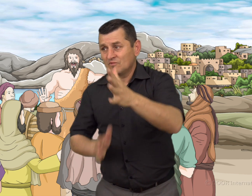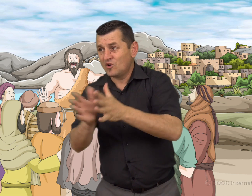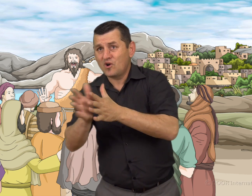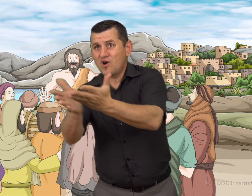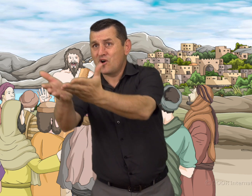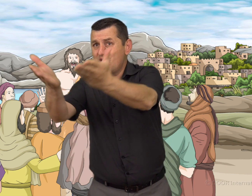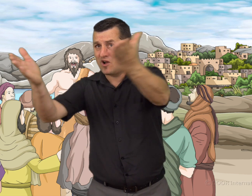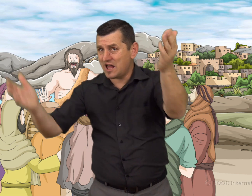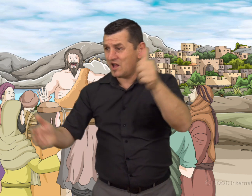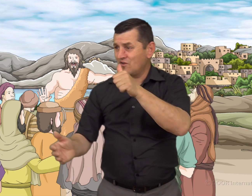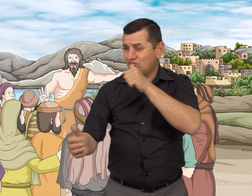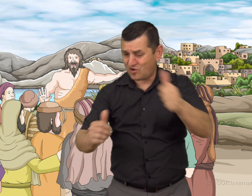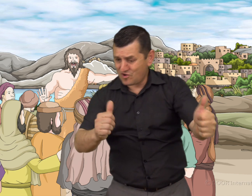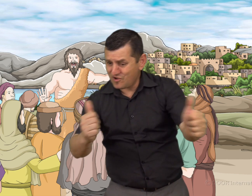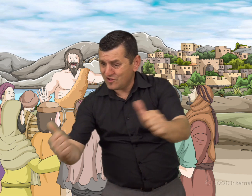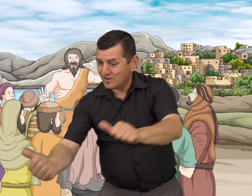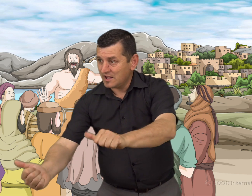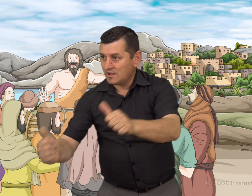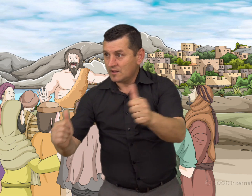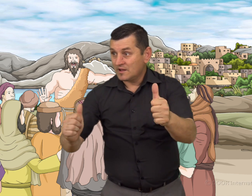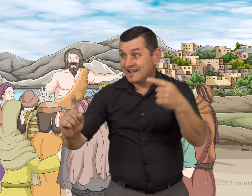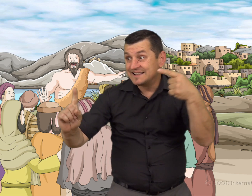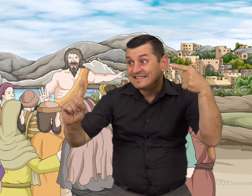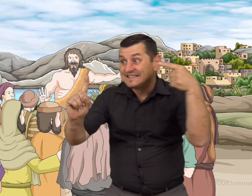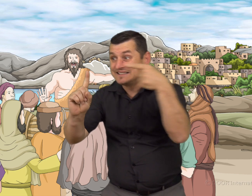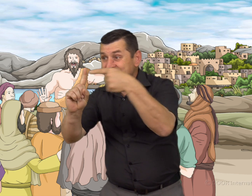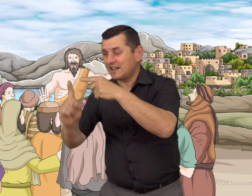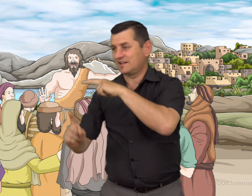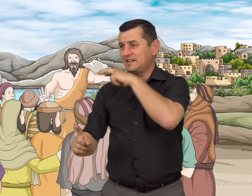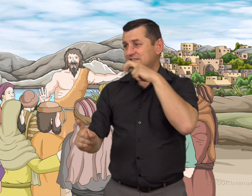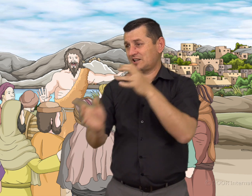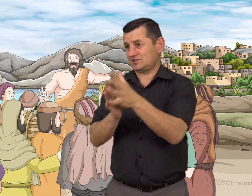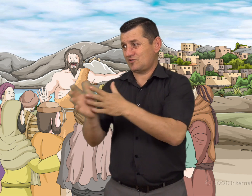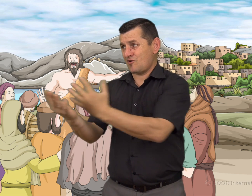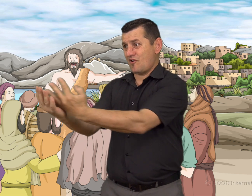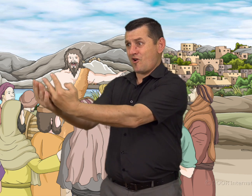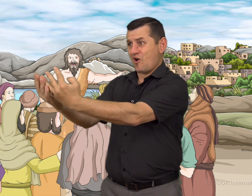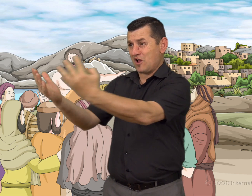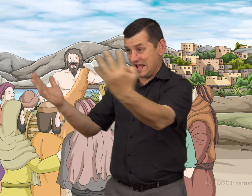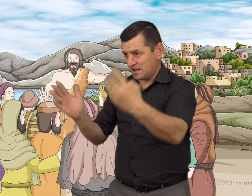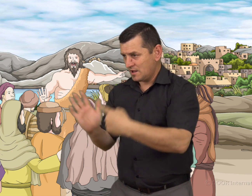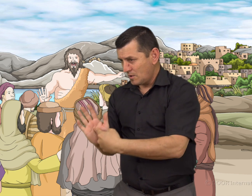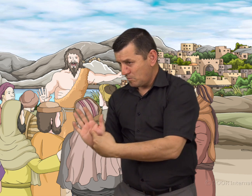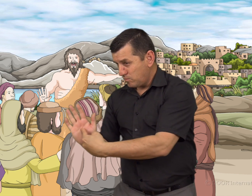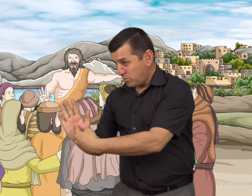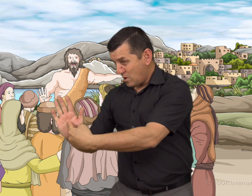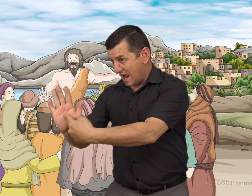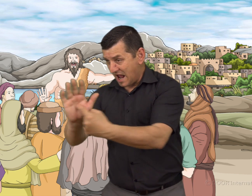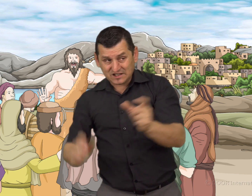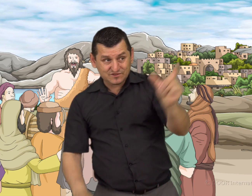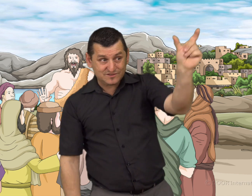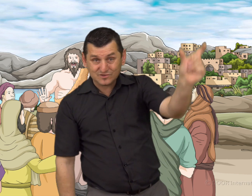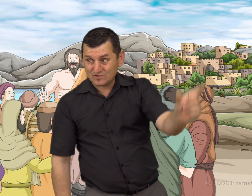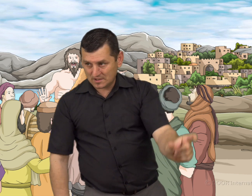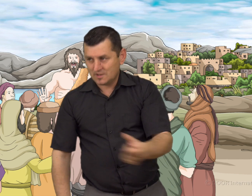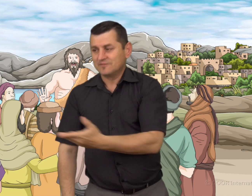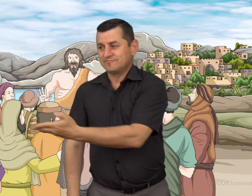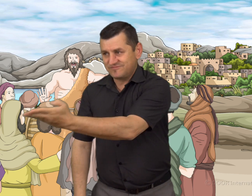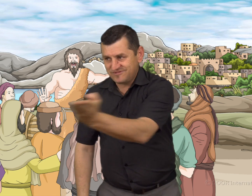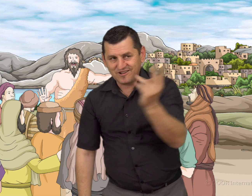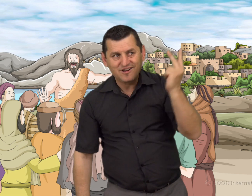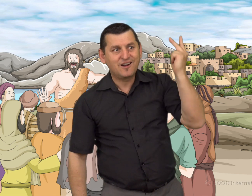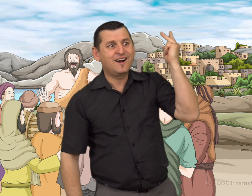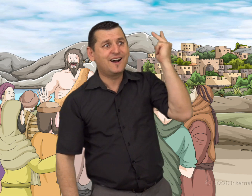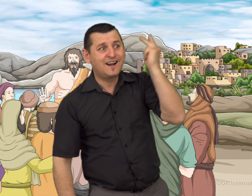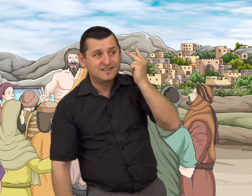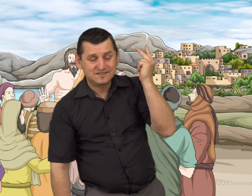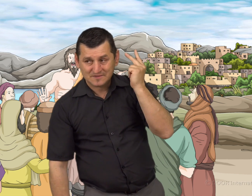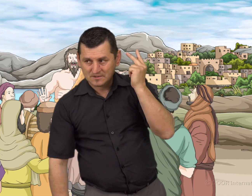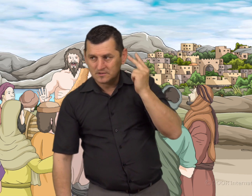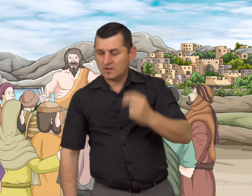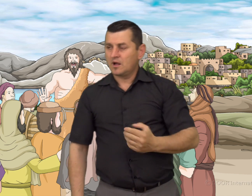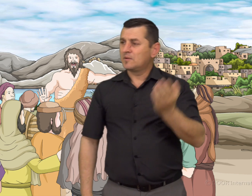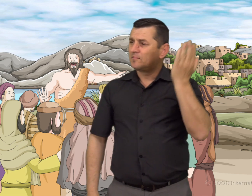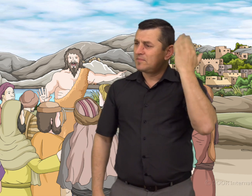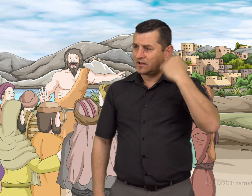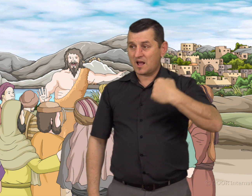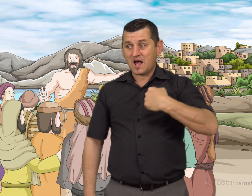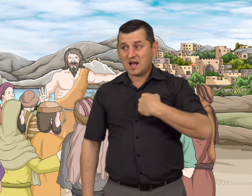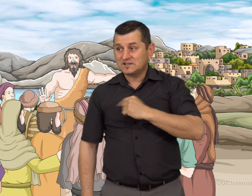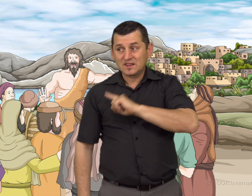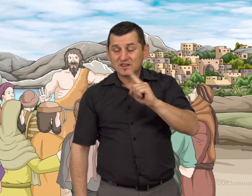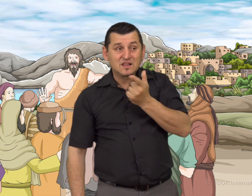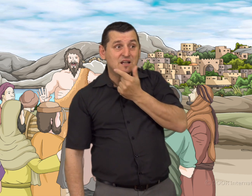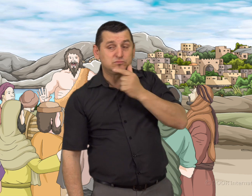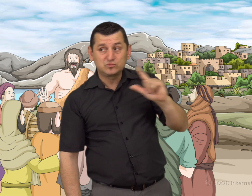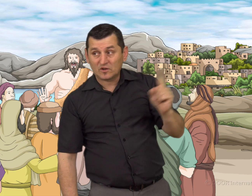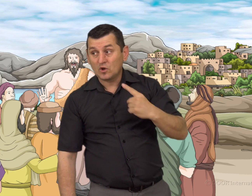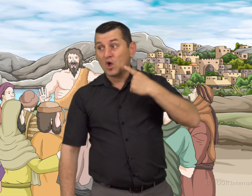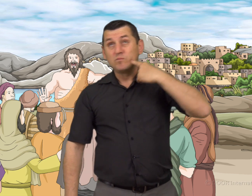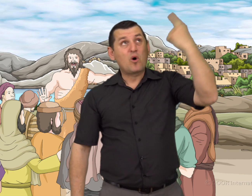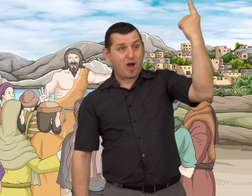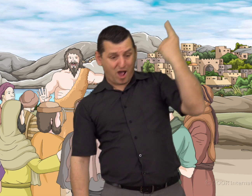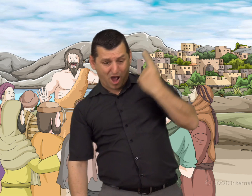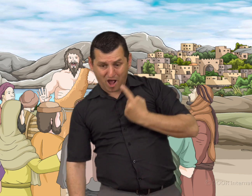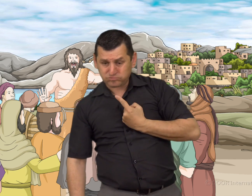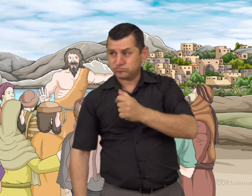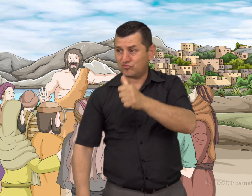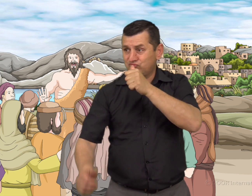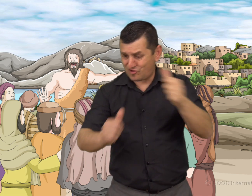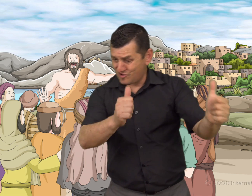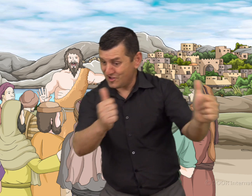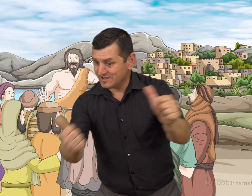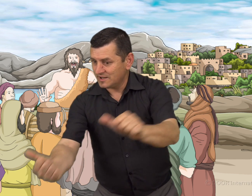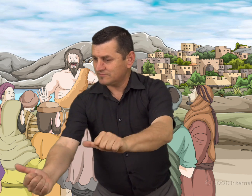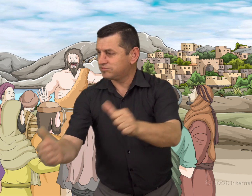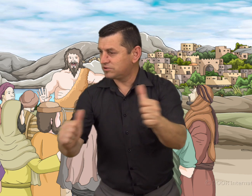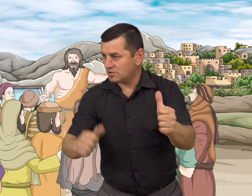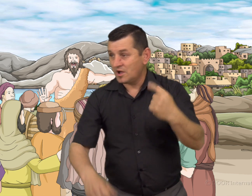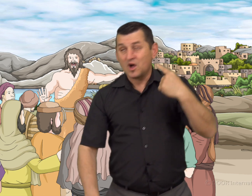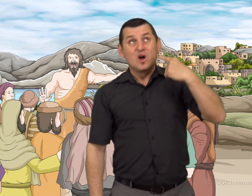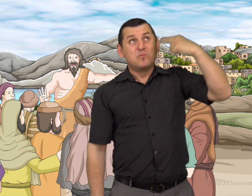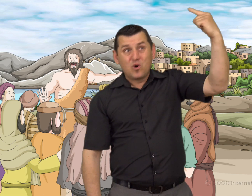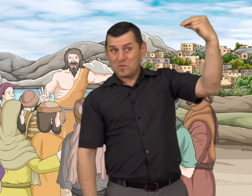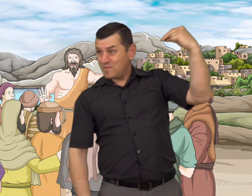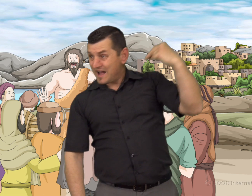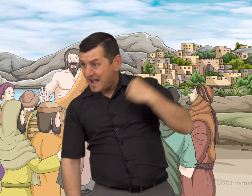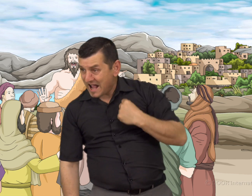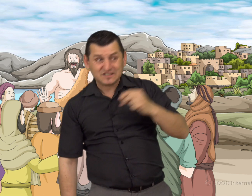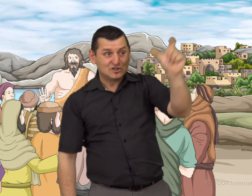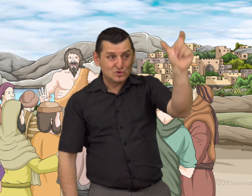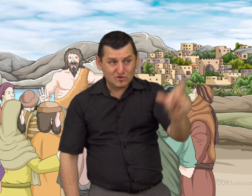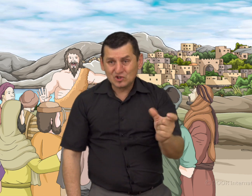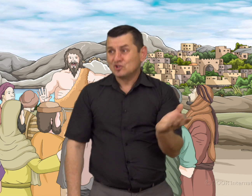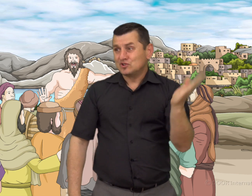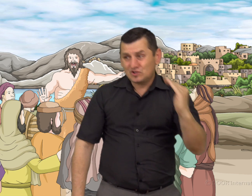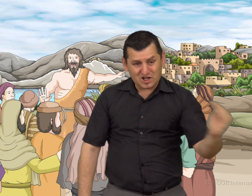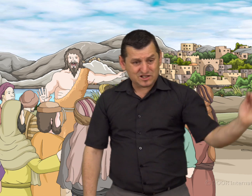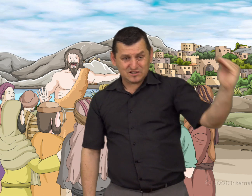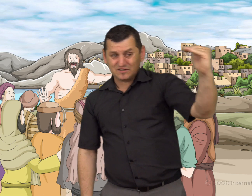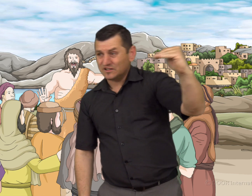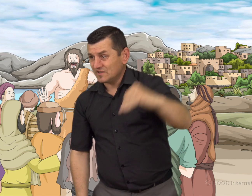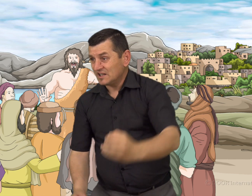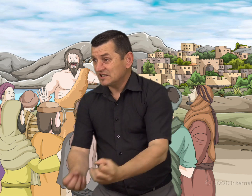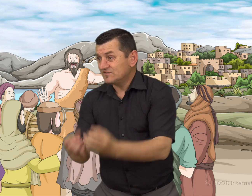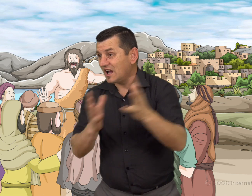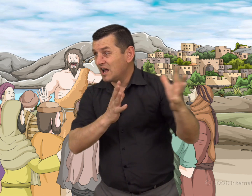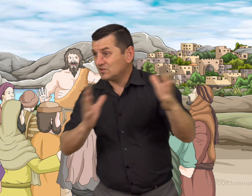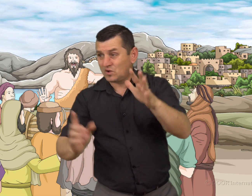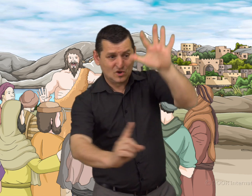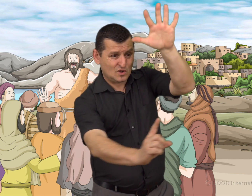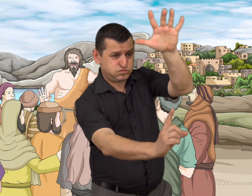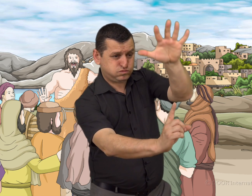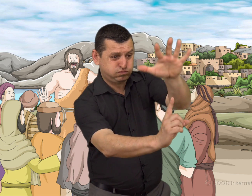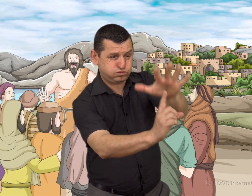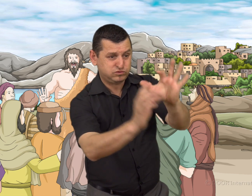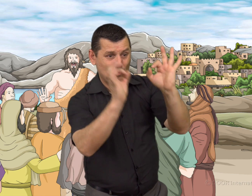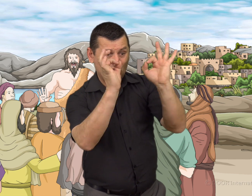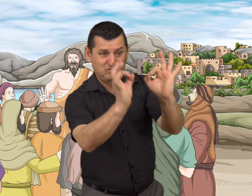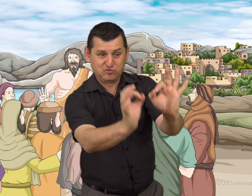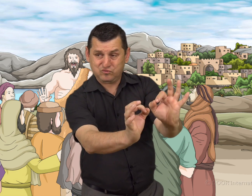Then John testified, “I saw the Spirit descending from heaven like a dove and resting on Him.